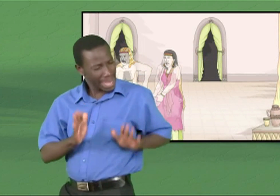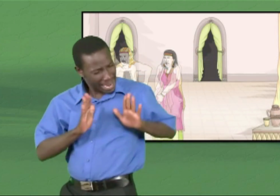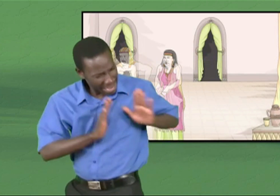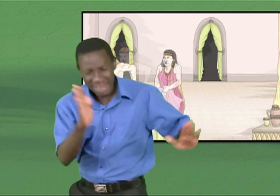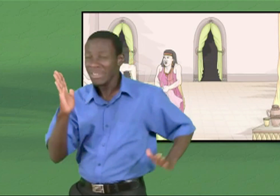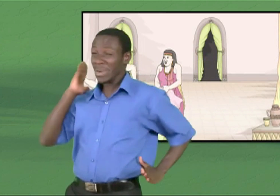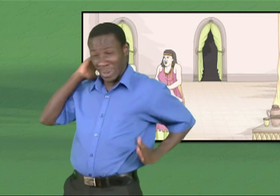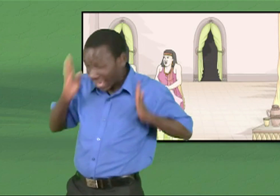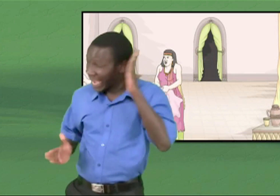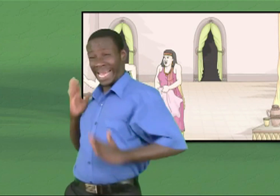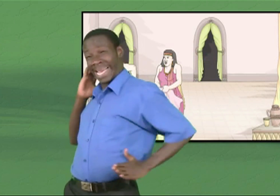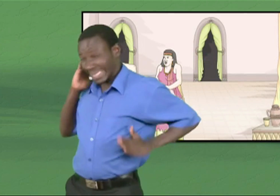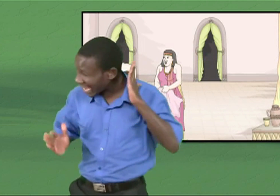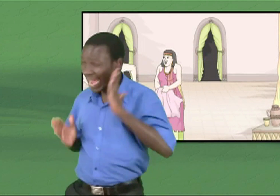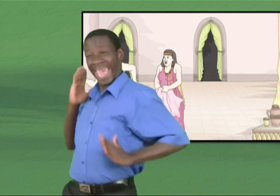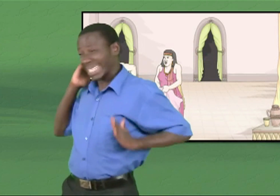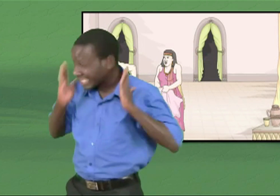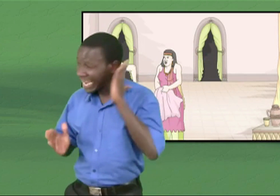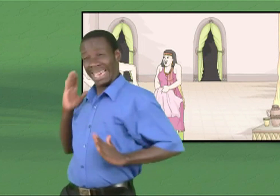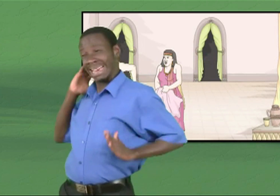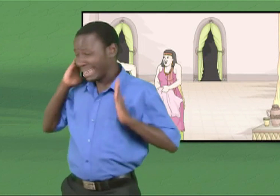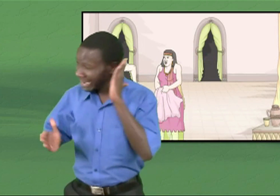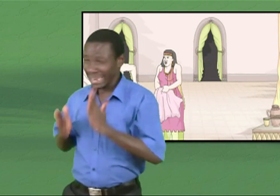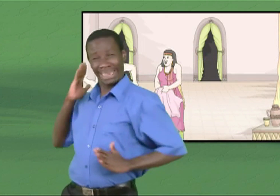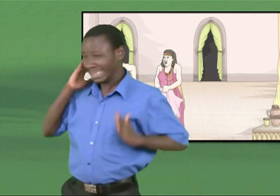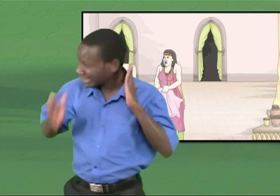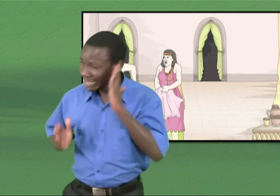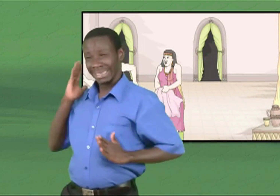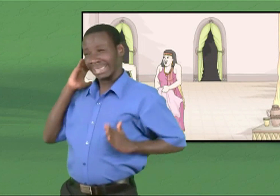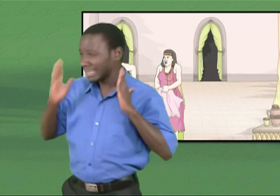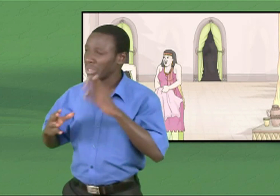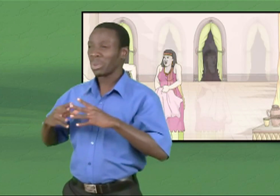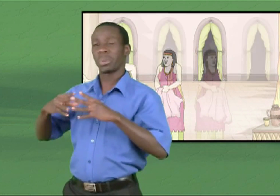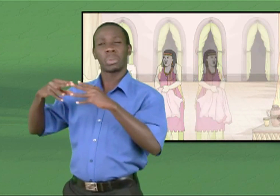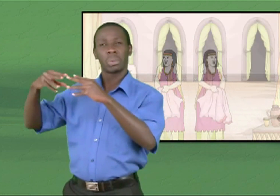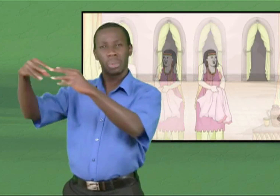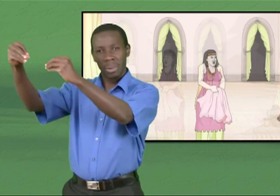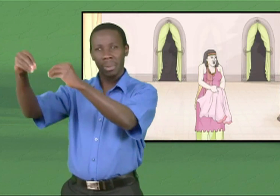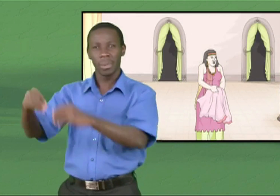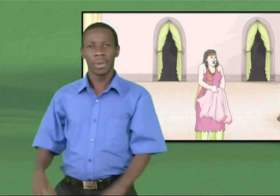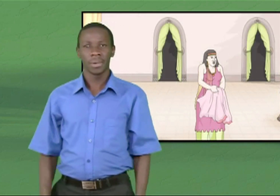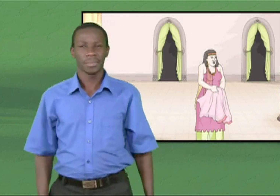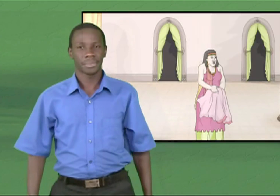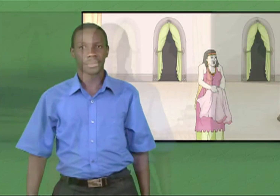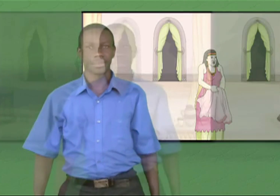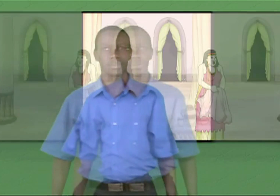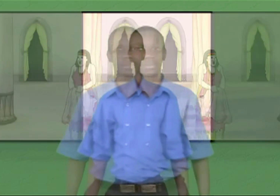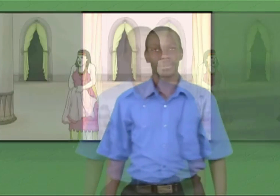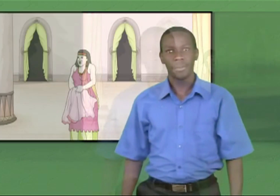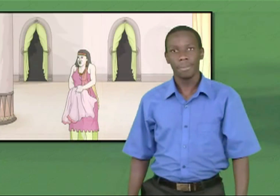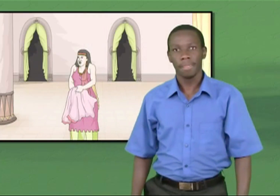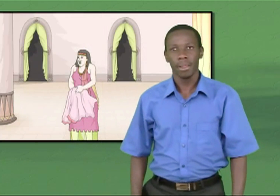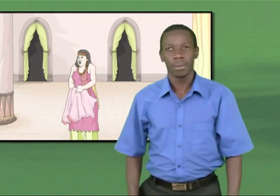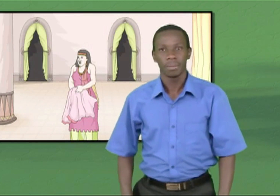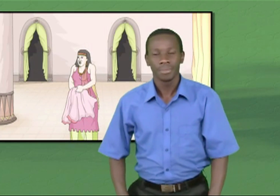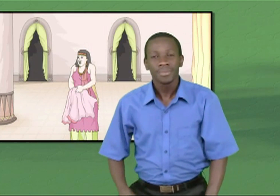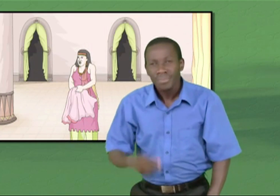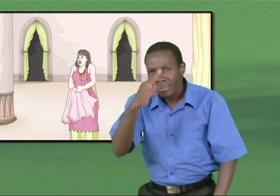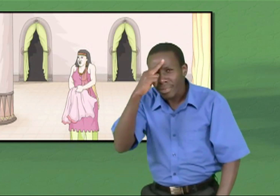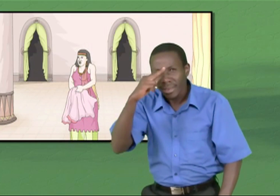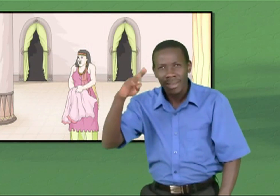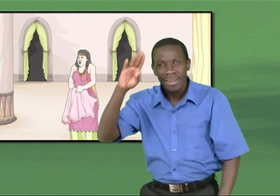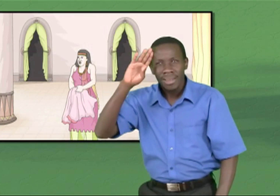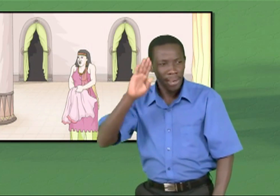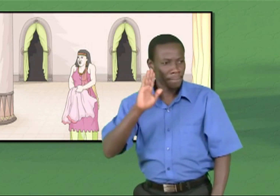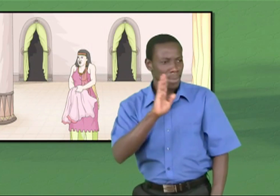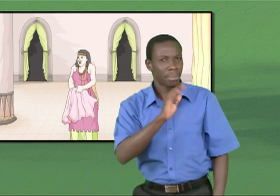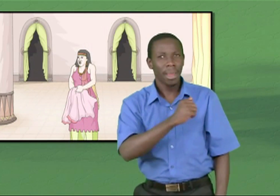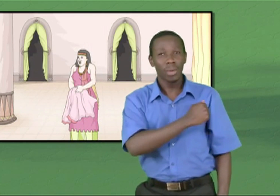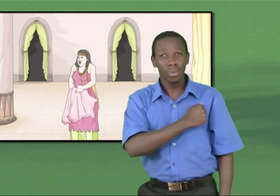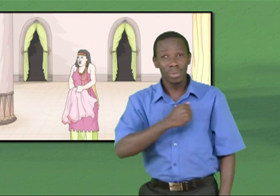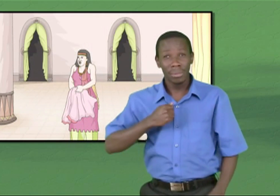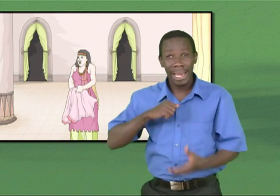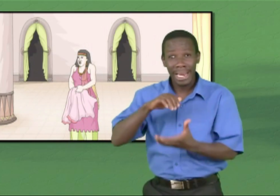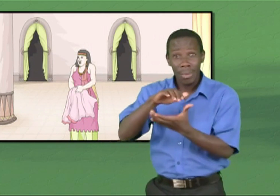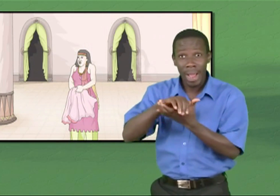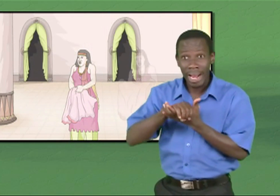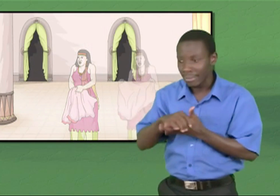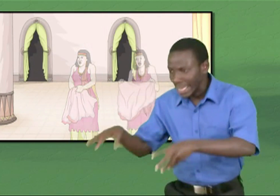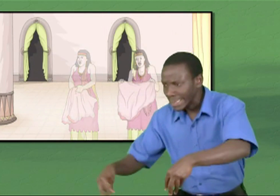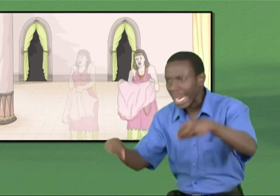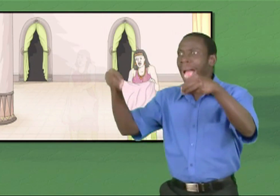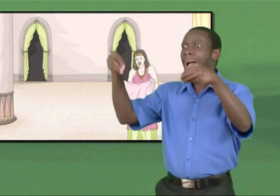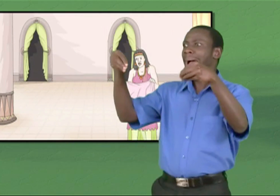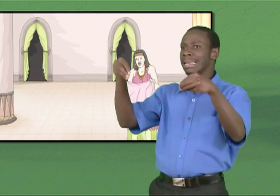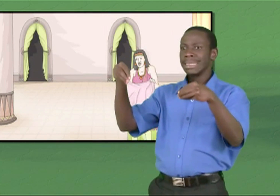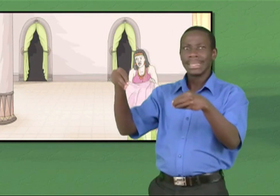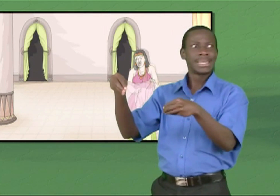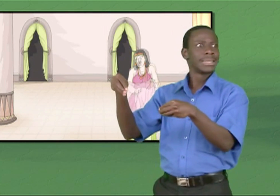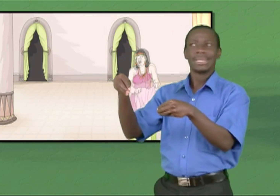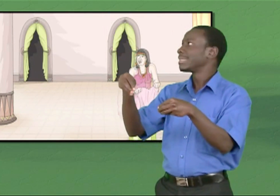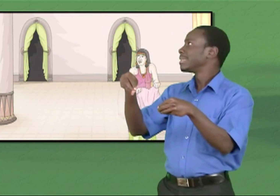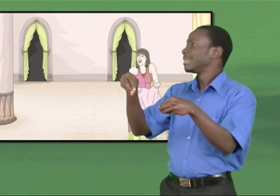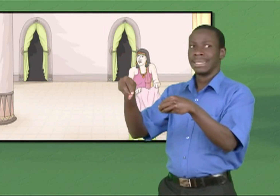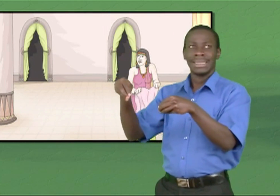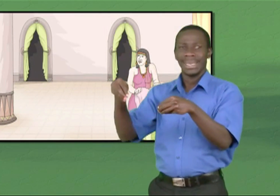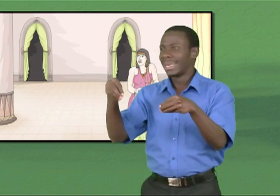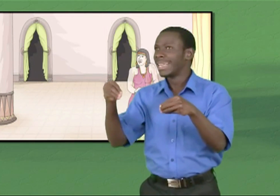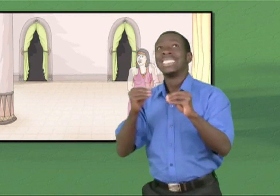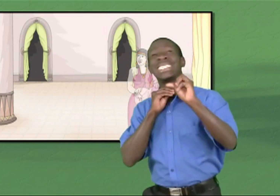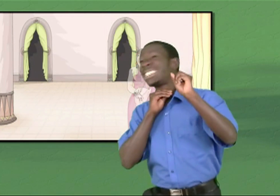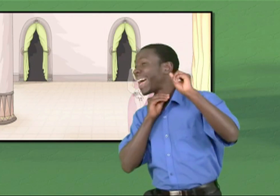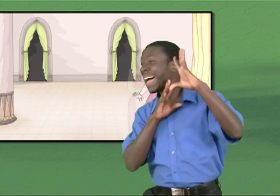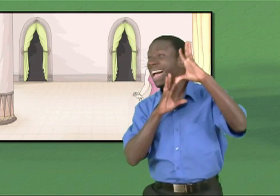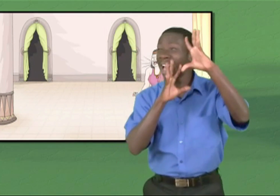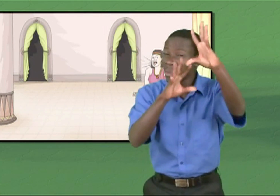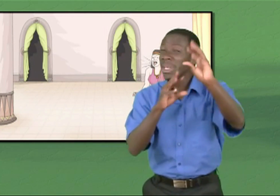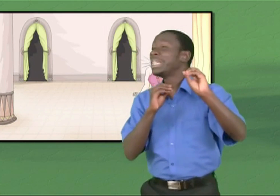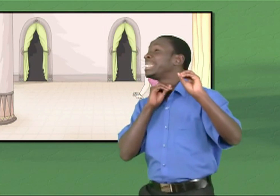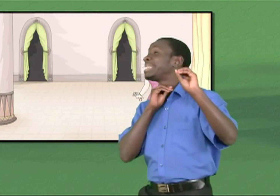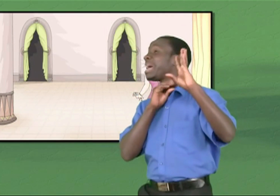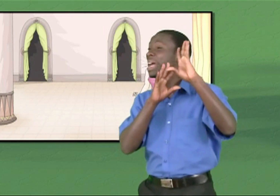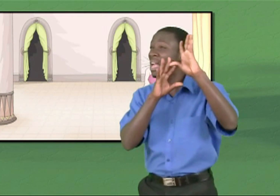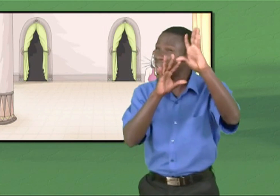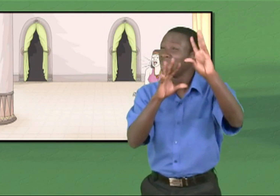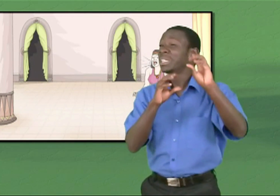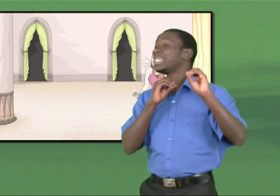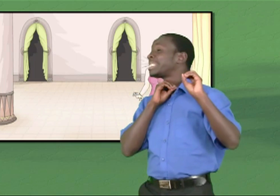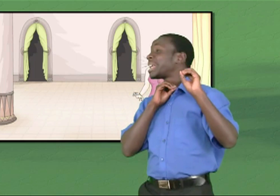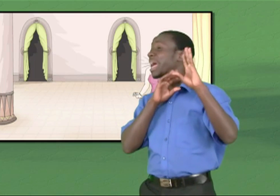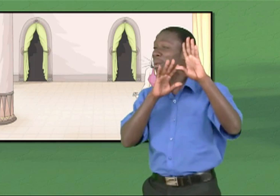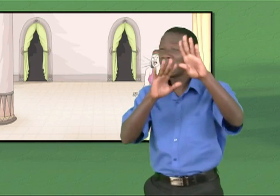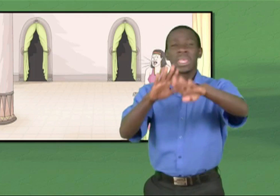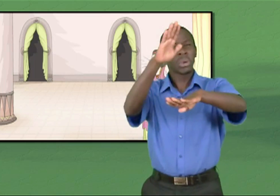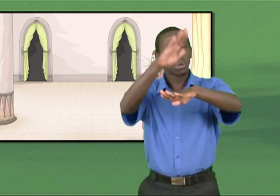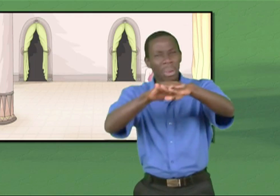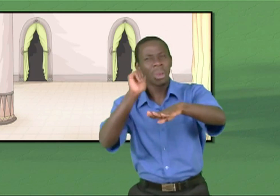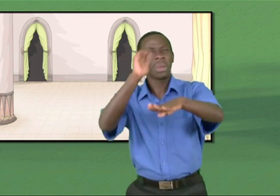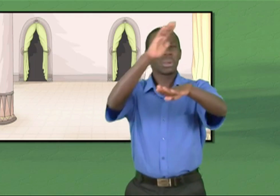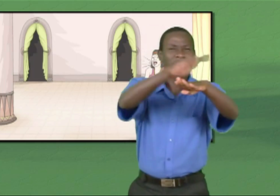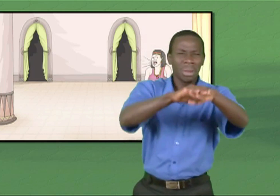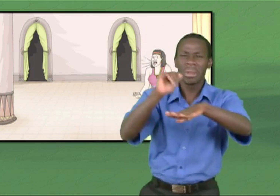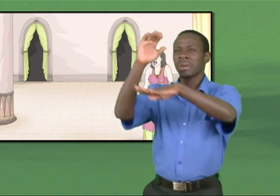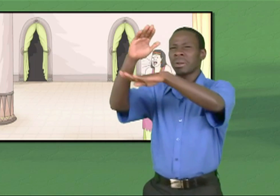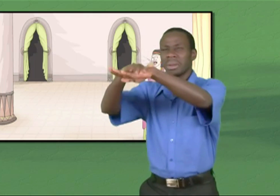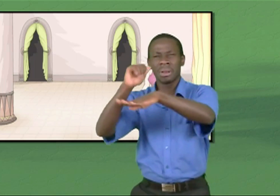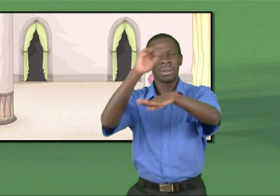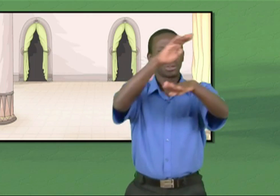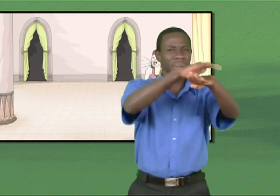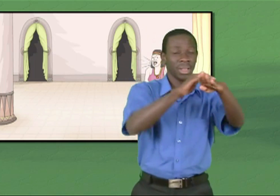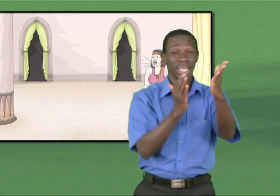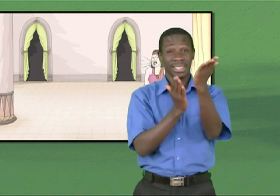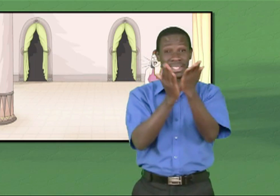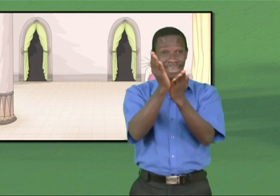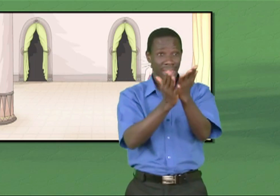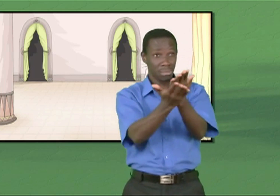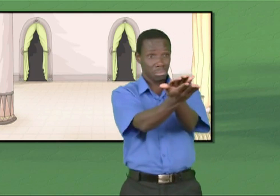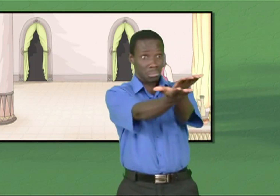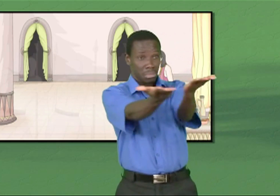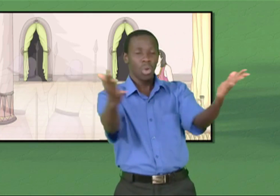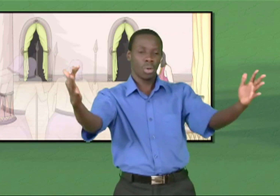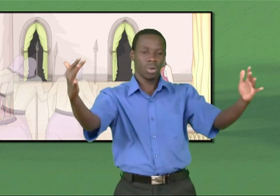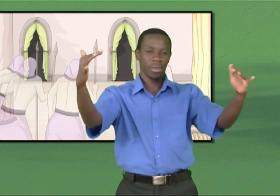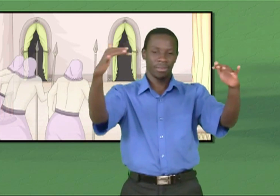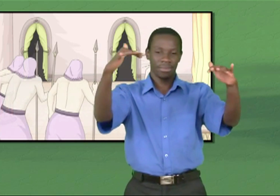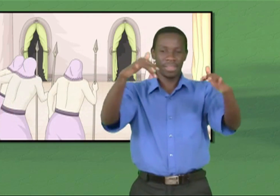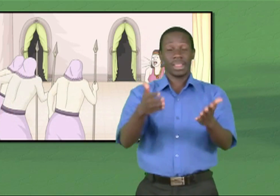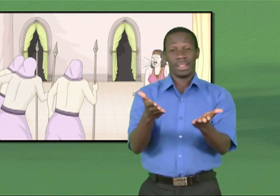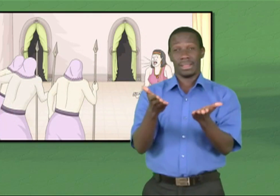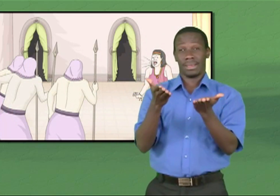When she saw that he had left his cloak in her hand and had run out of the house, she called her household servants.